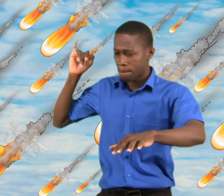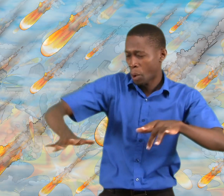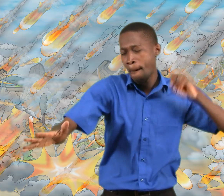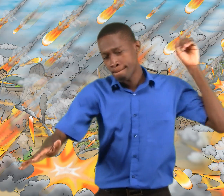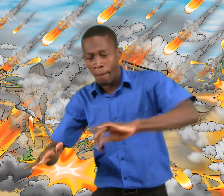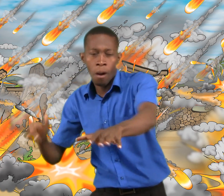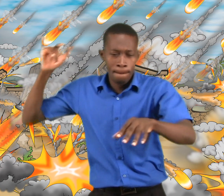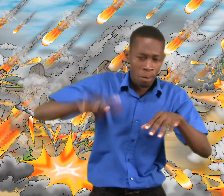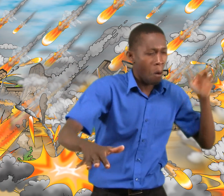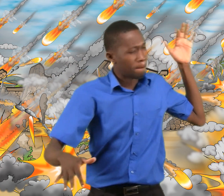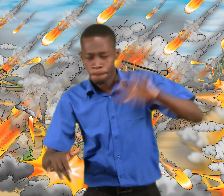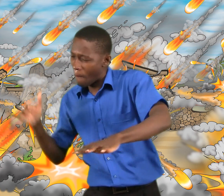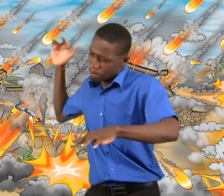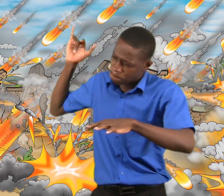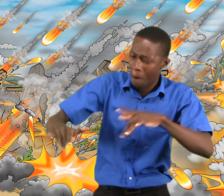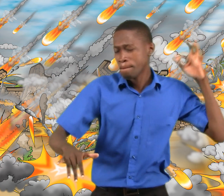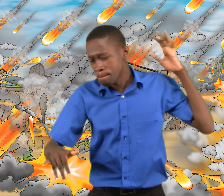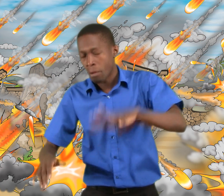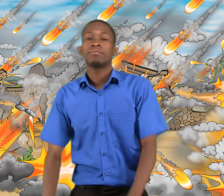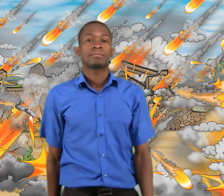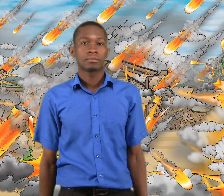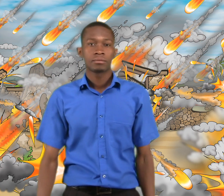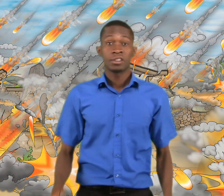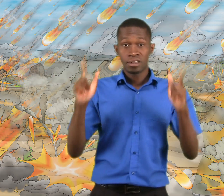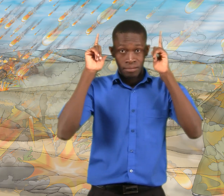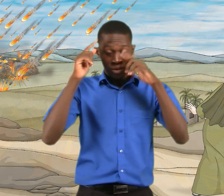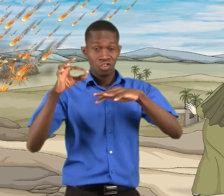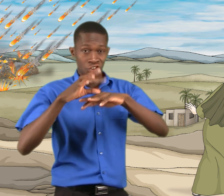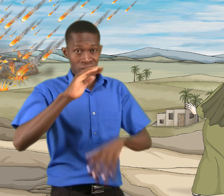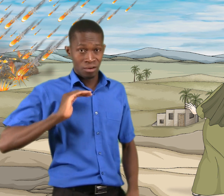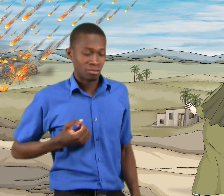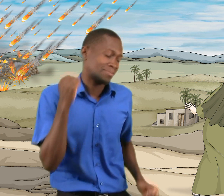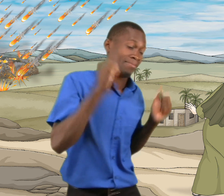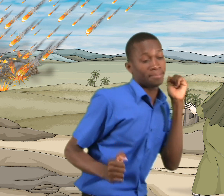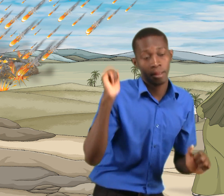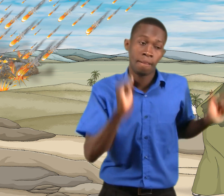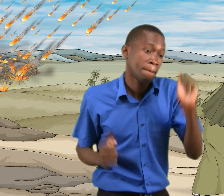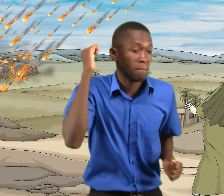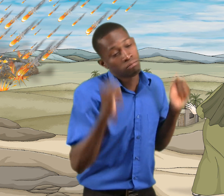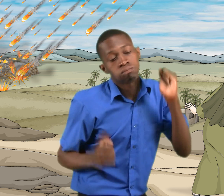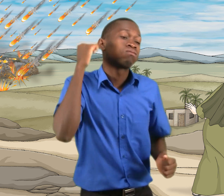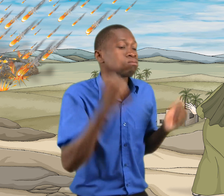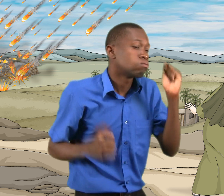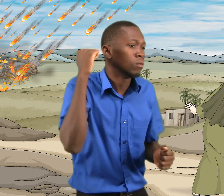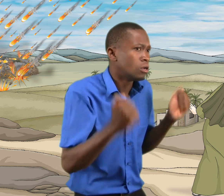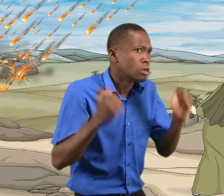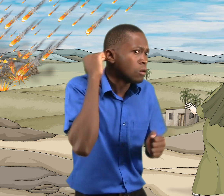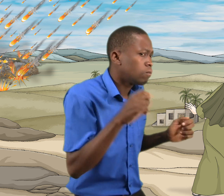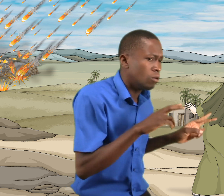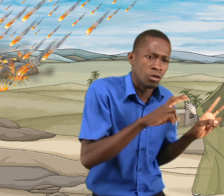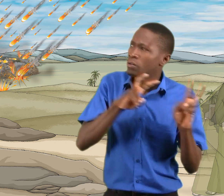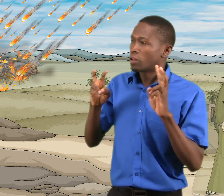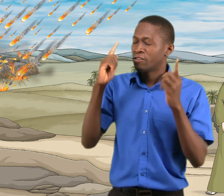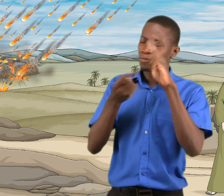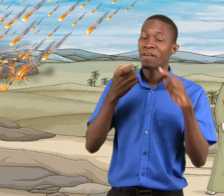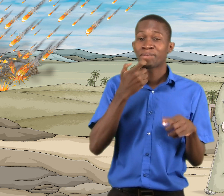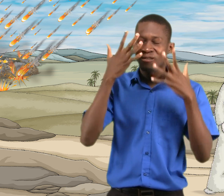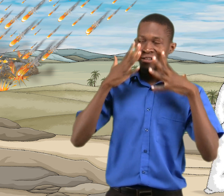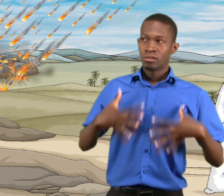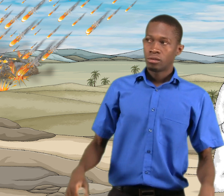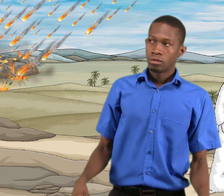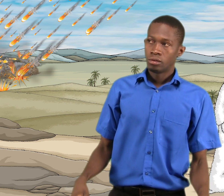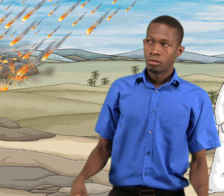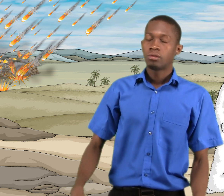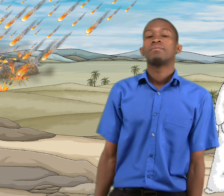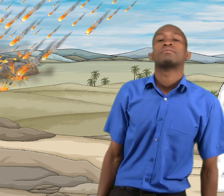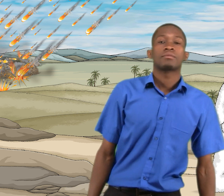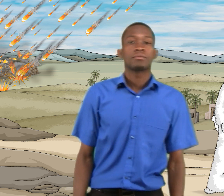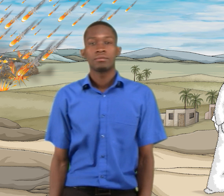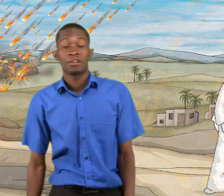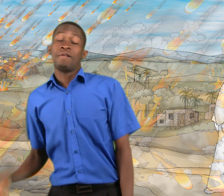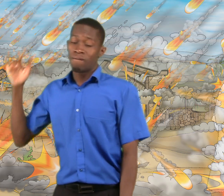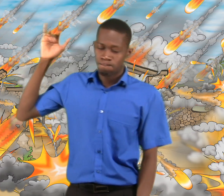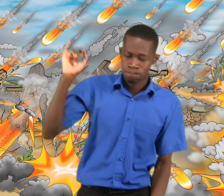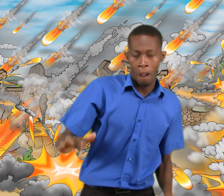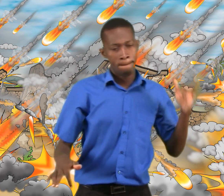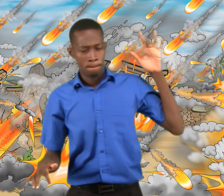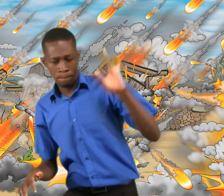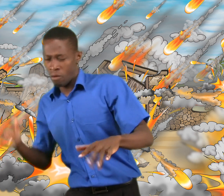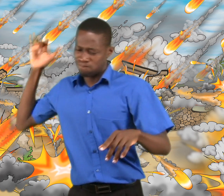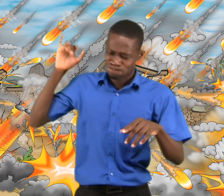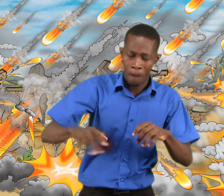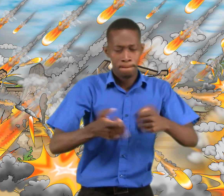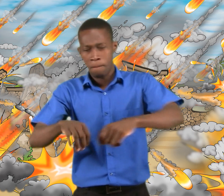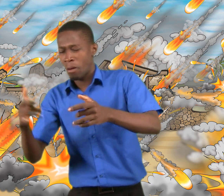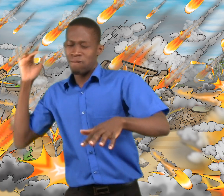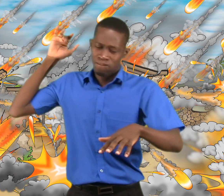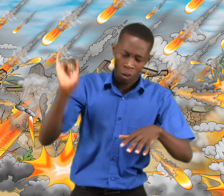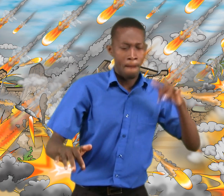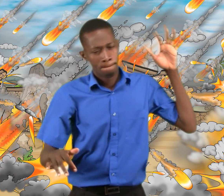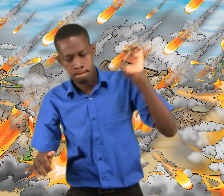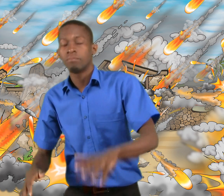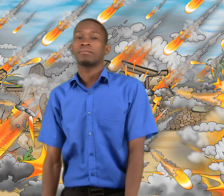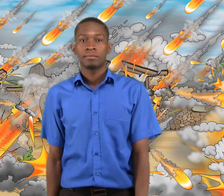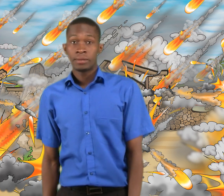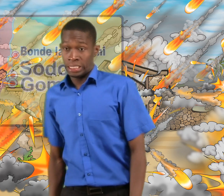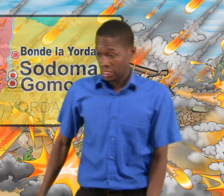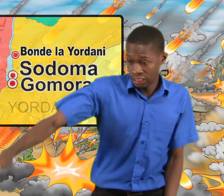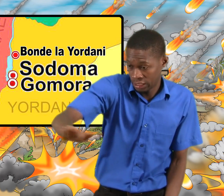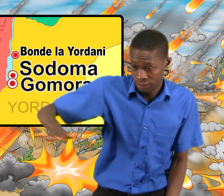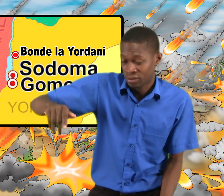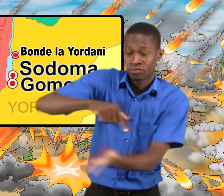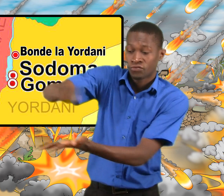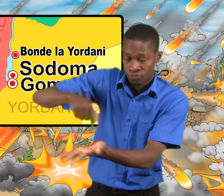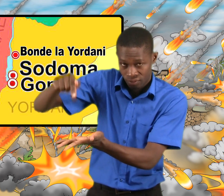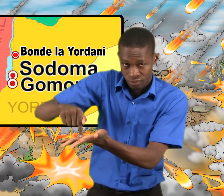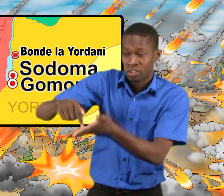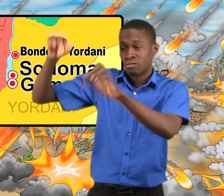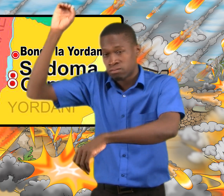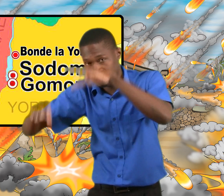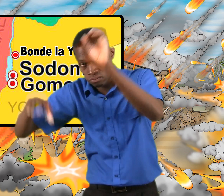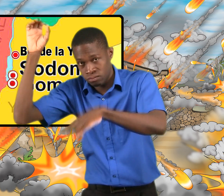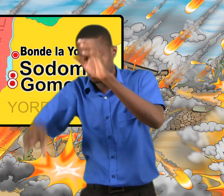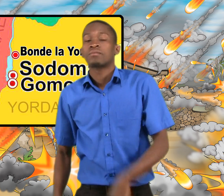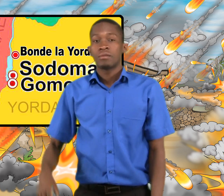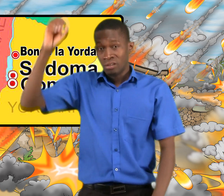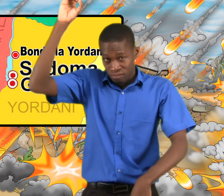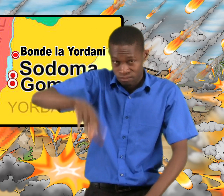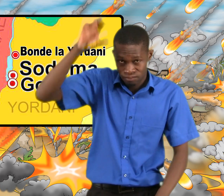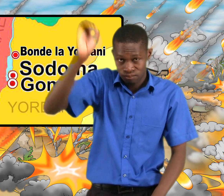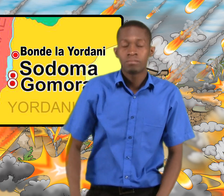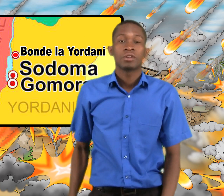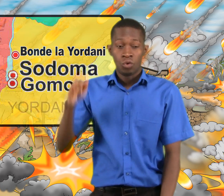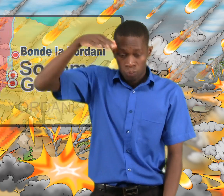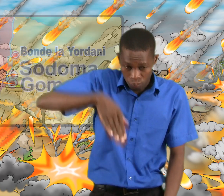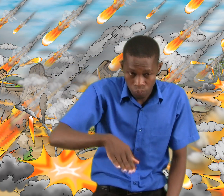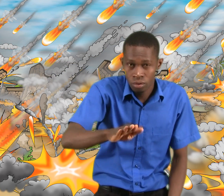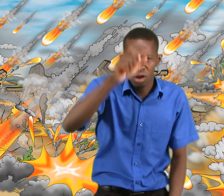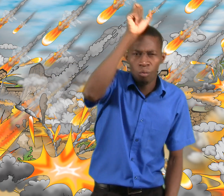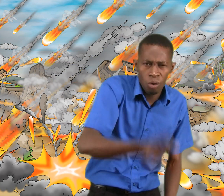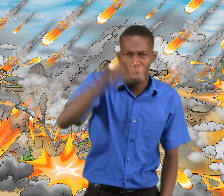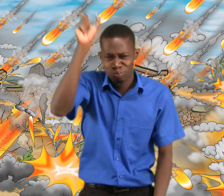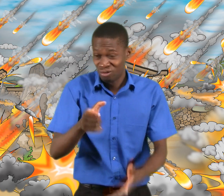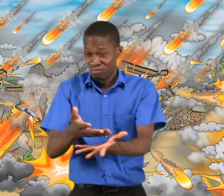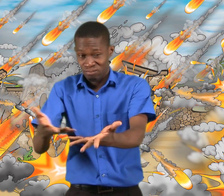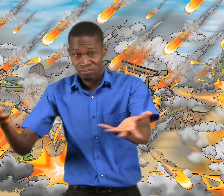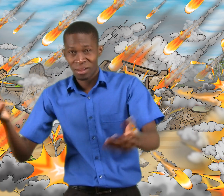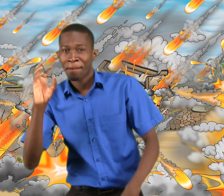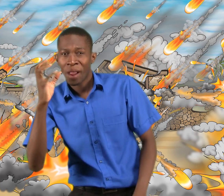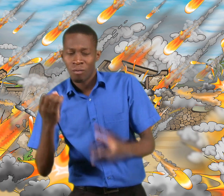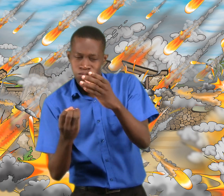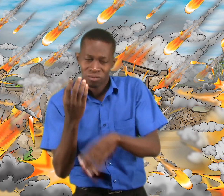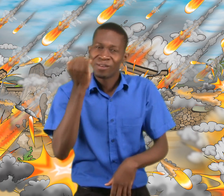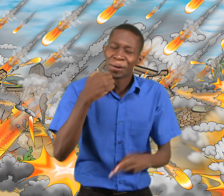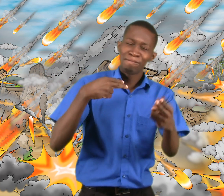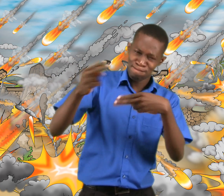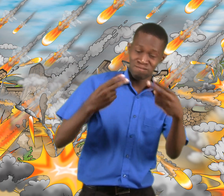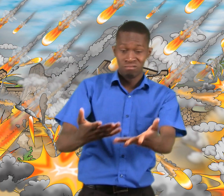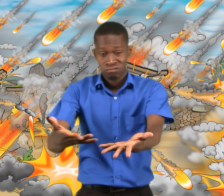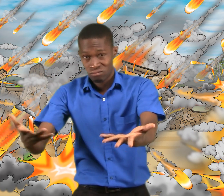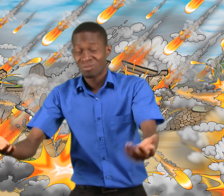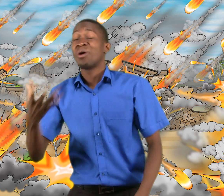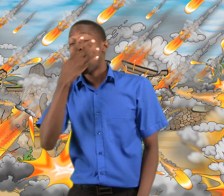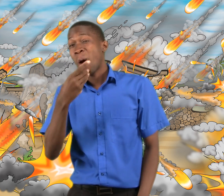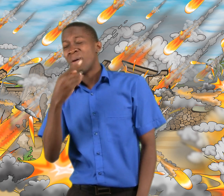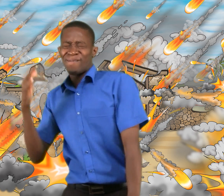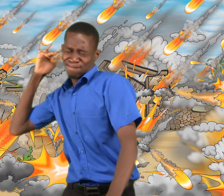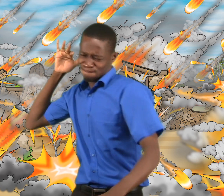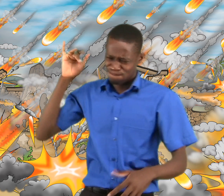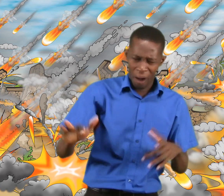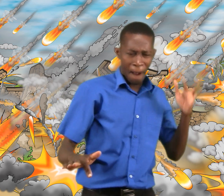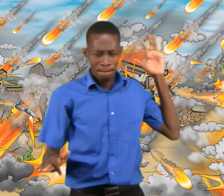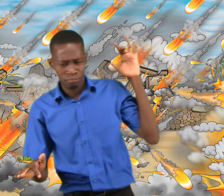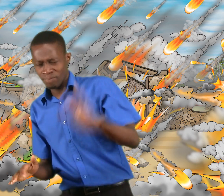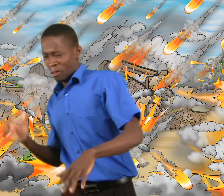Thus He destroyed these cities and the entire plain, including all the inhabitants of the cities and everything that grew on the ground.